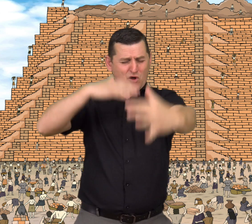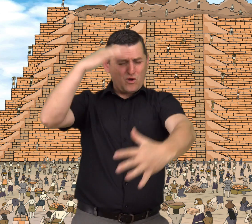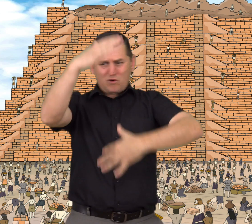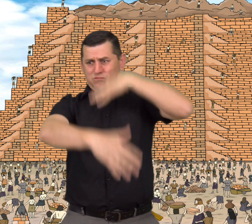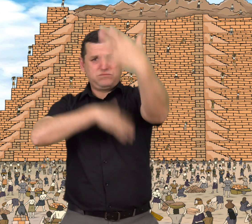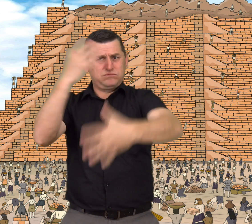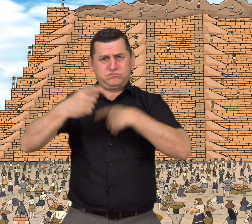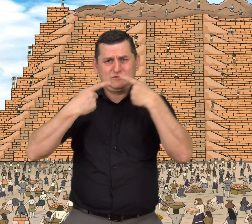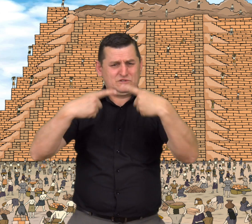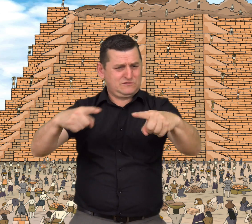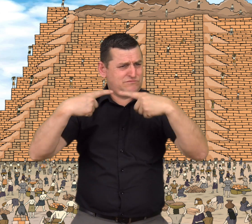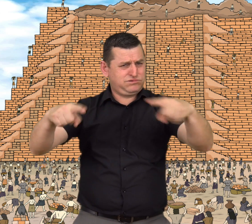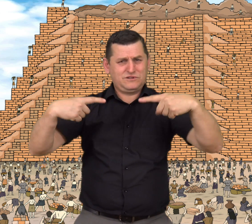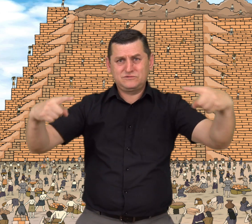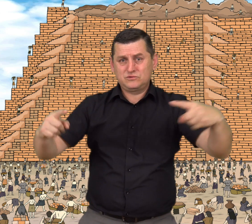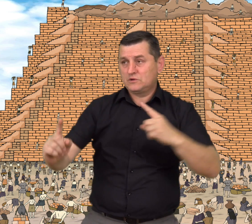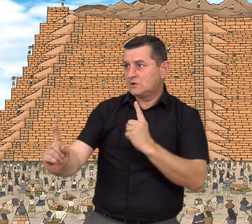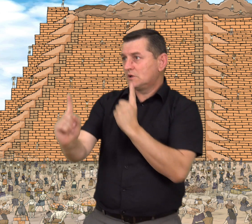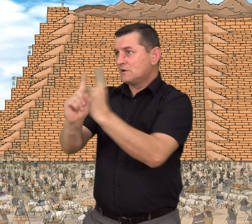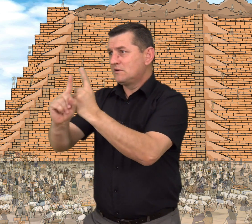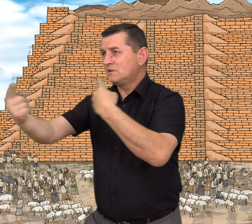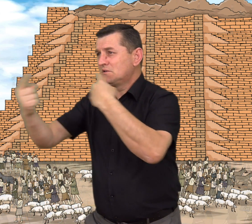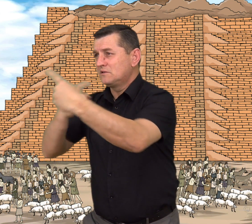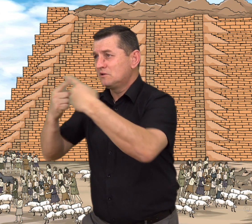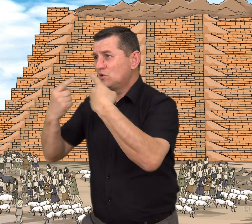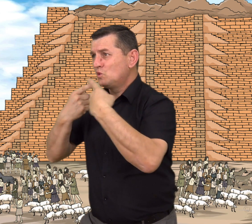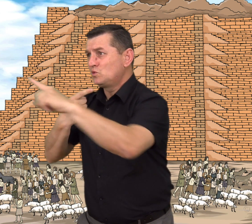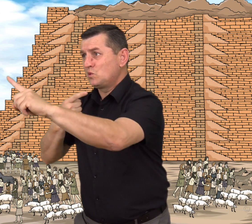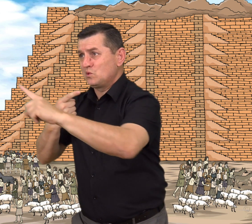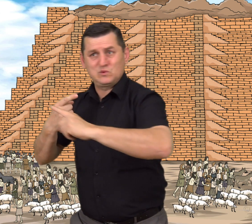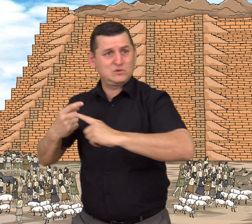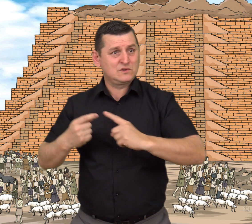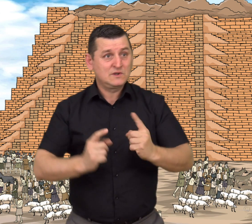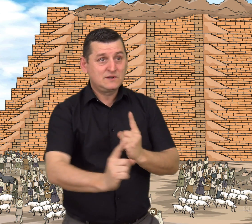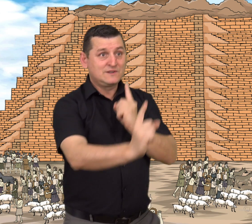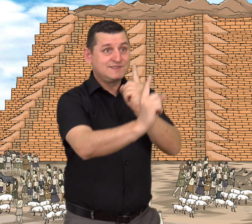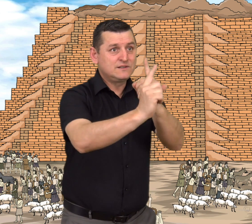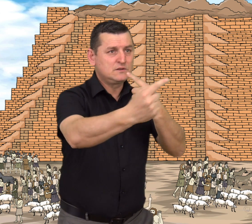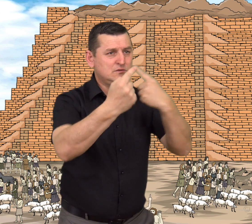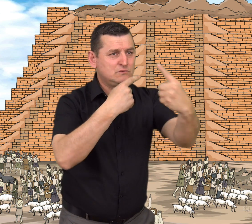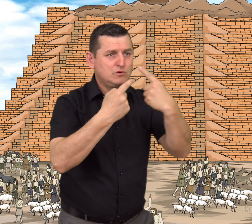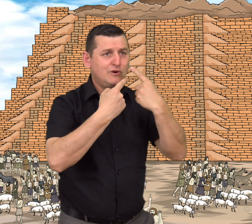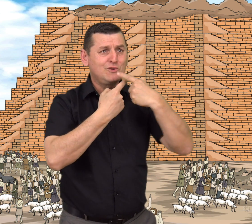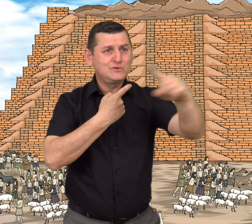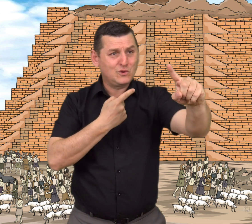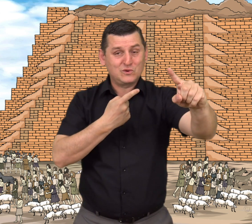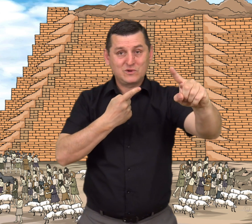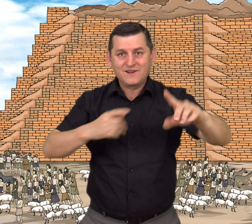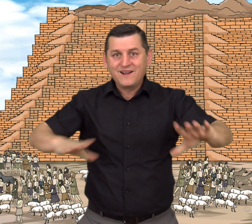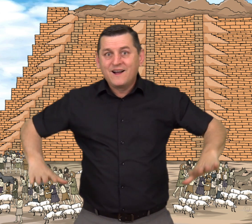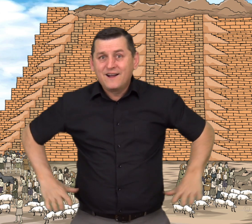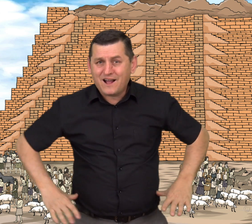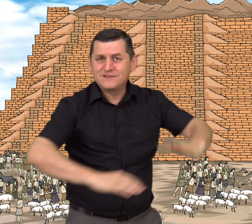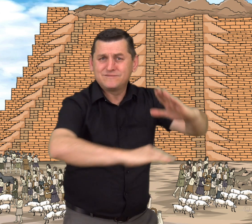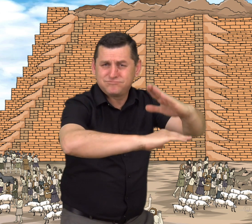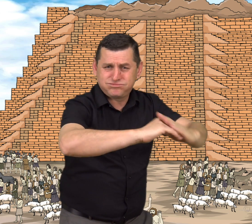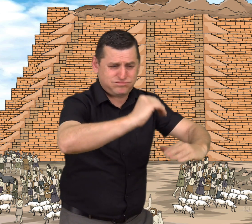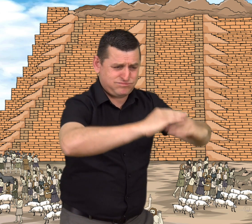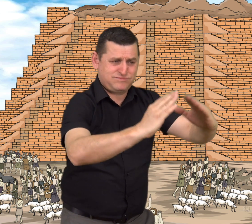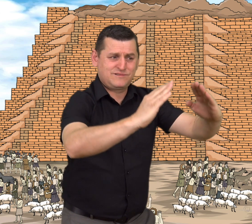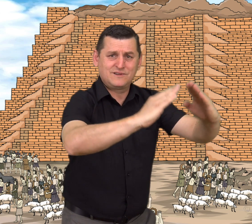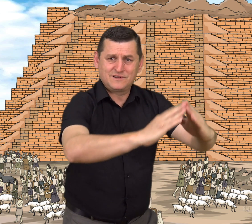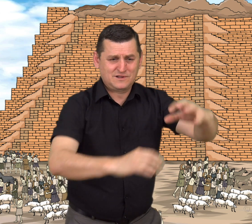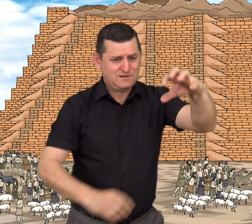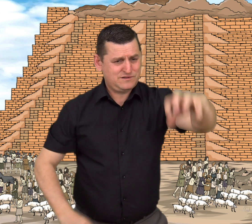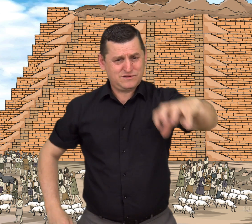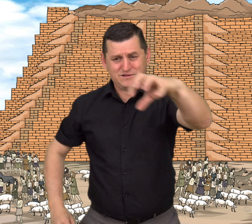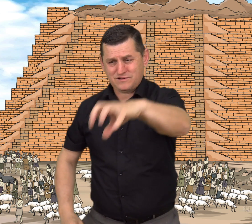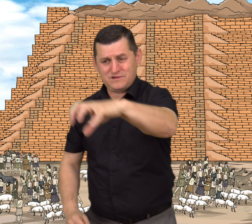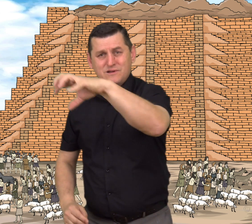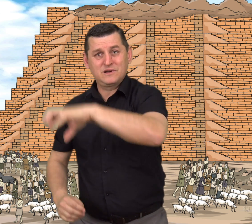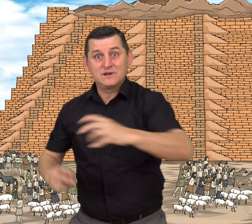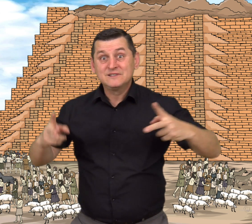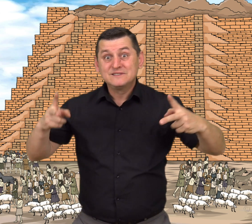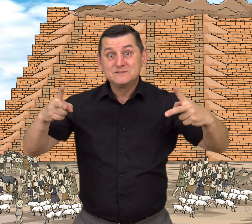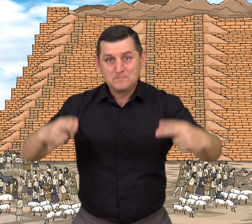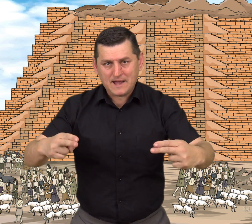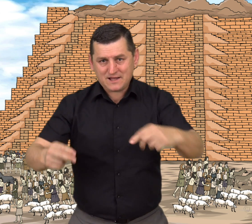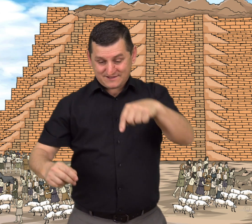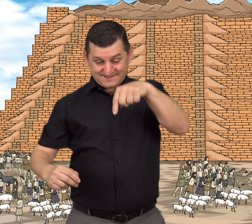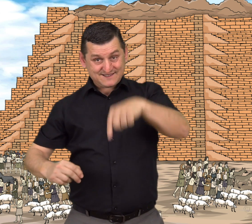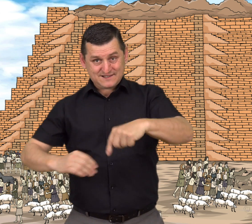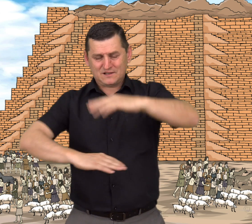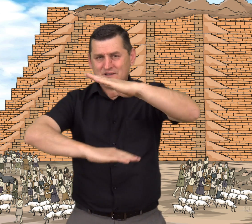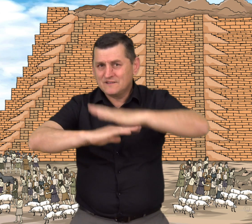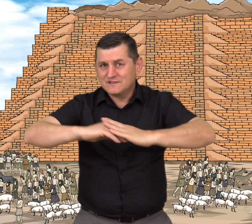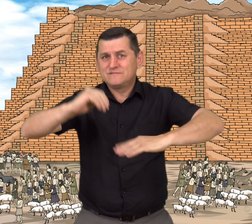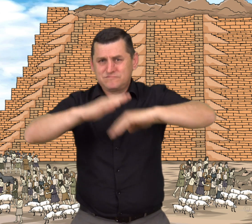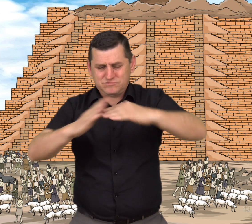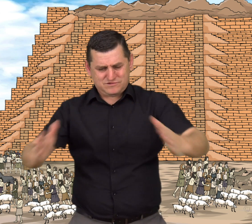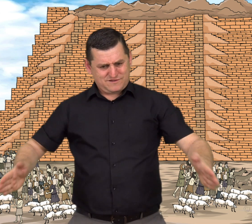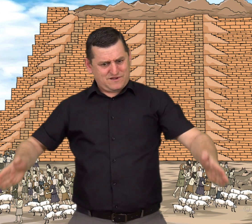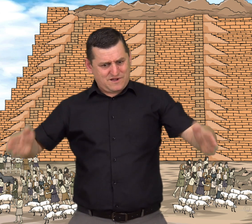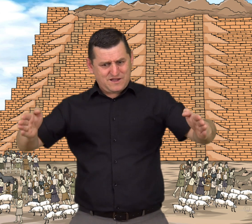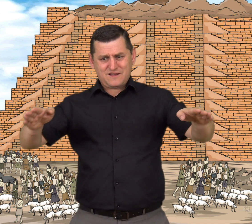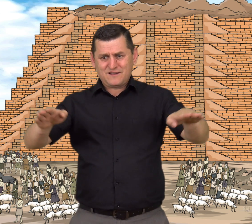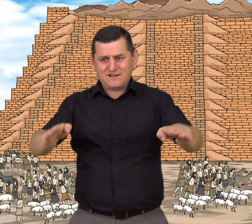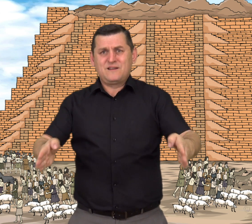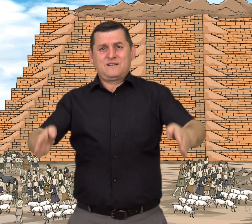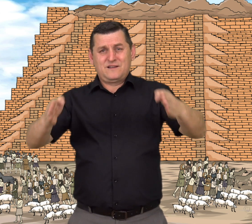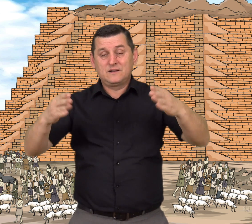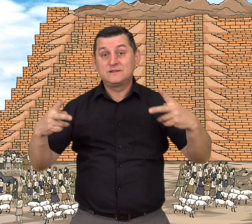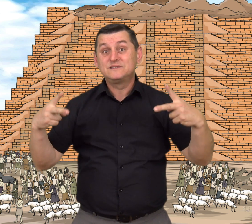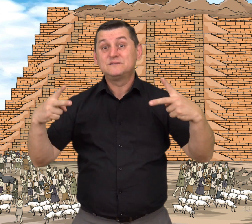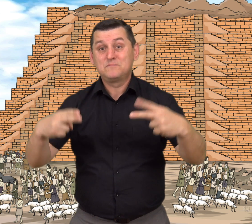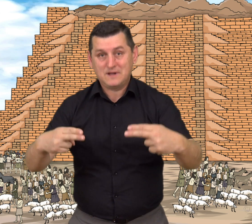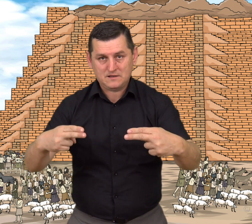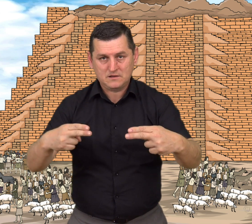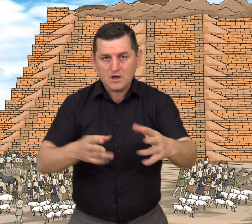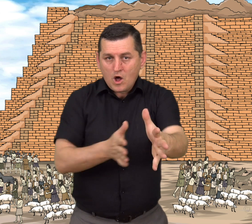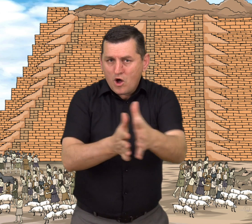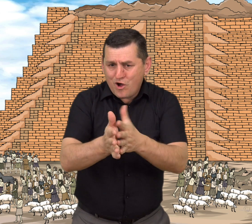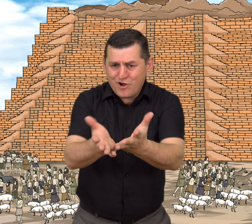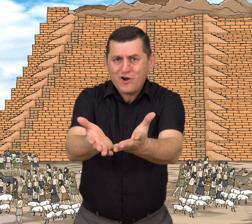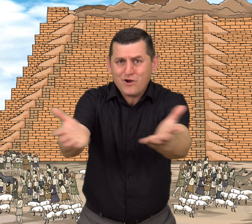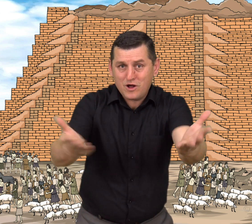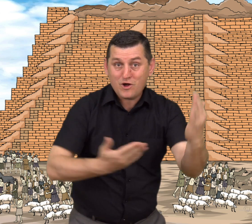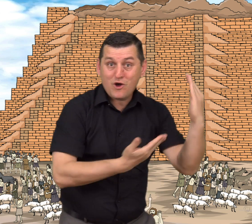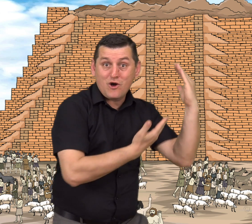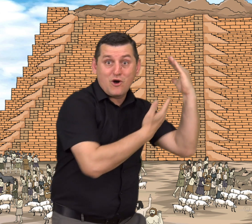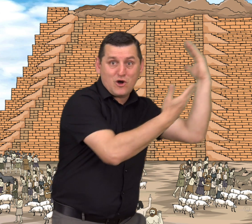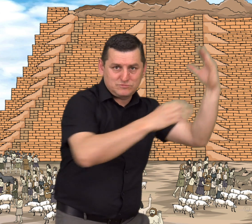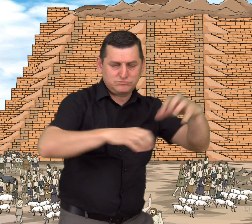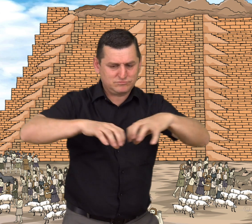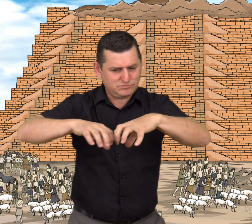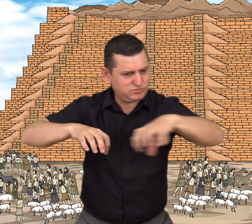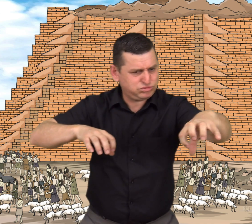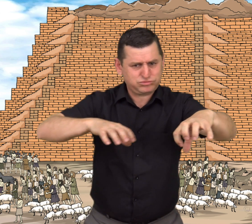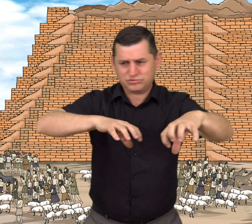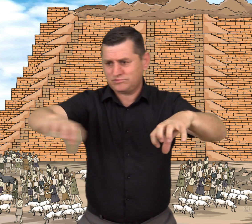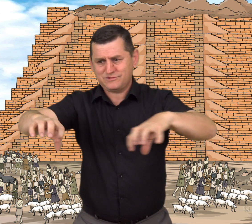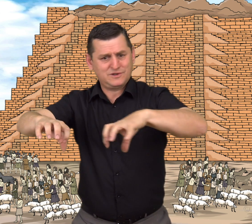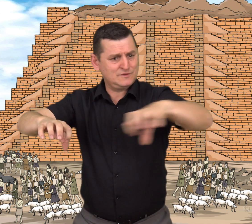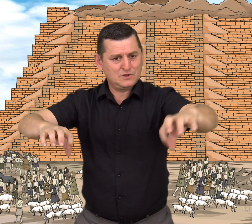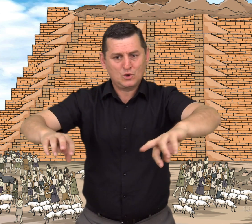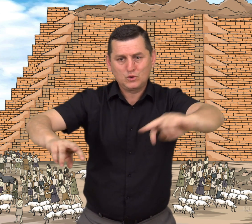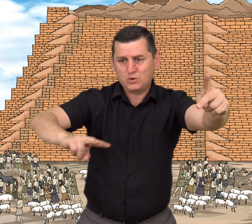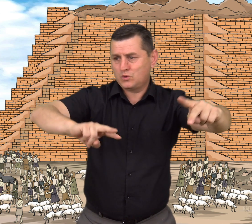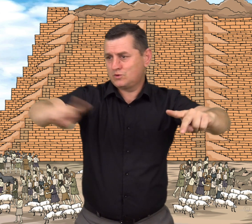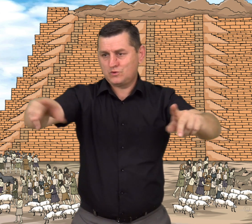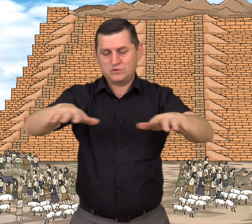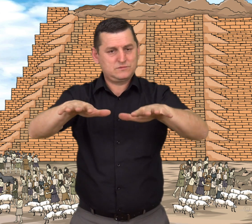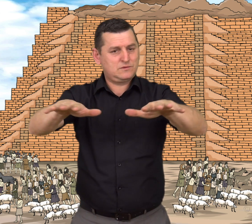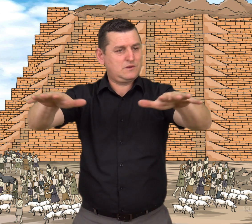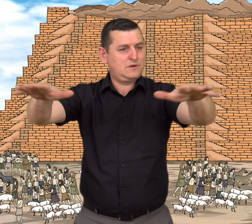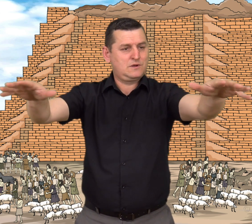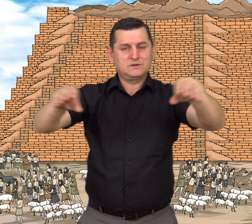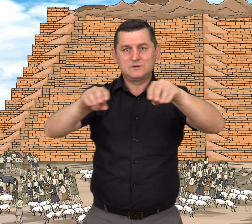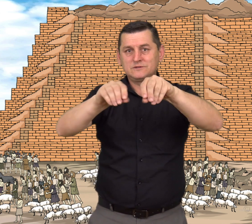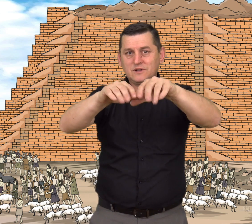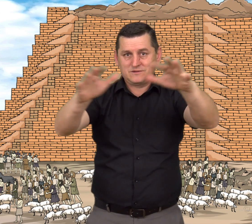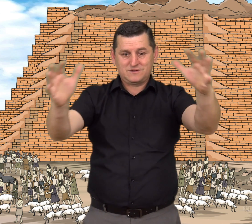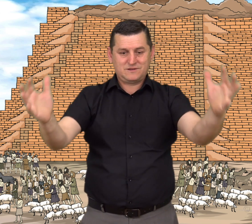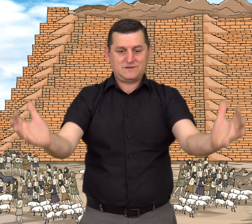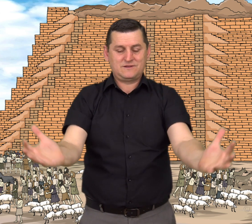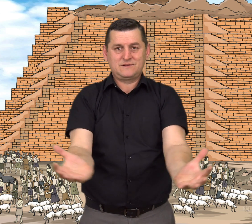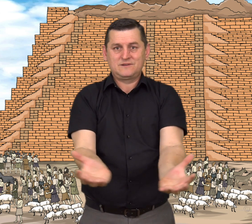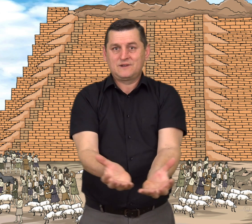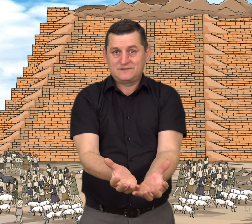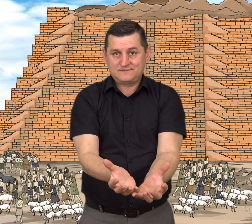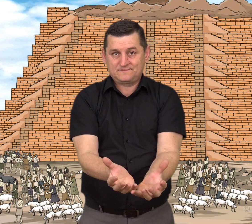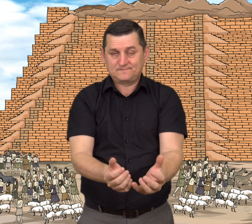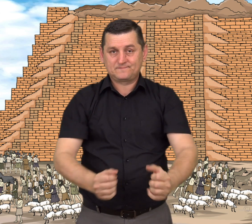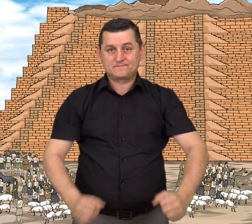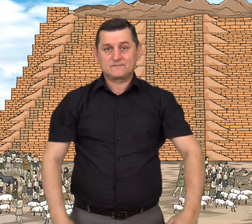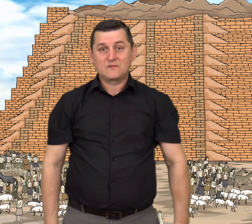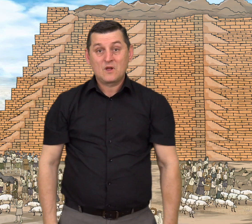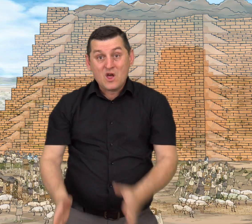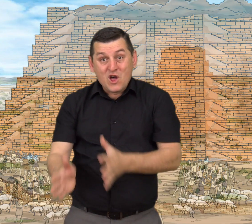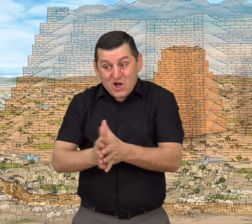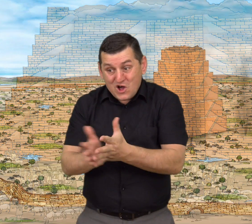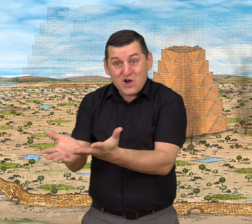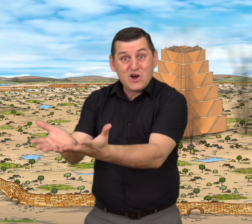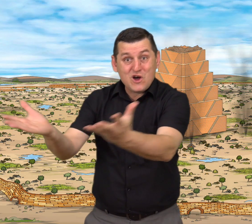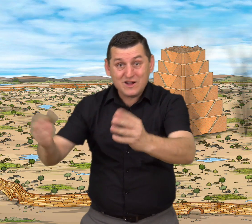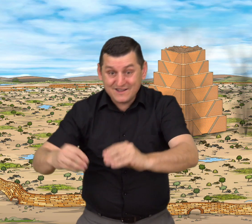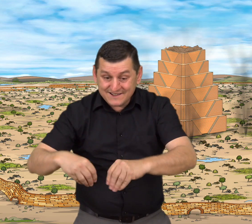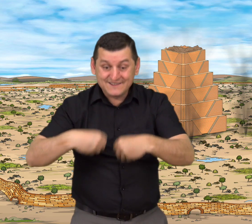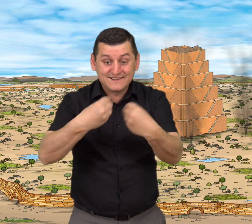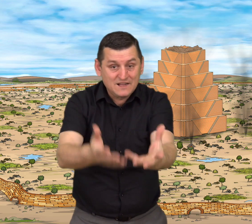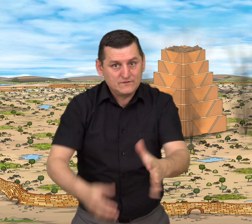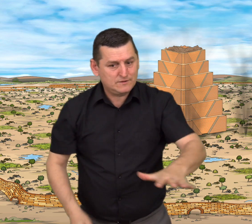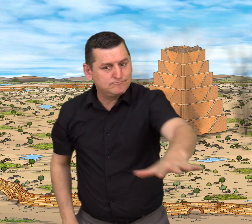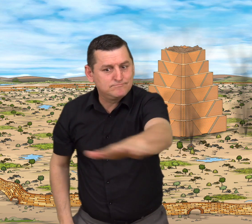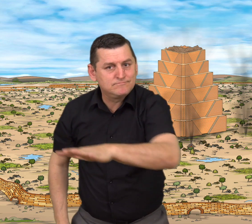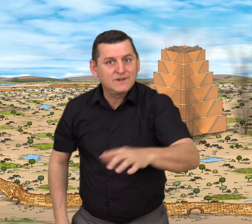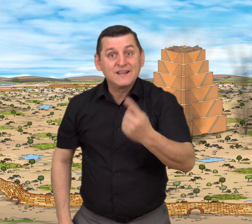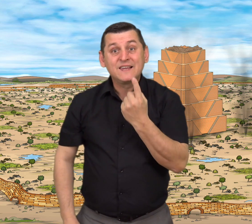So the LORD scattered them from there over the face of all the earth, and they stopped building the city.